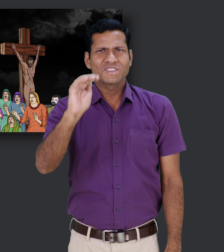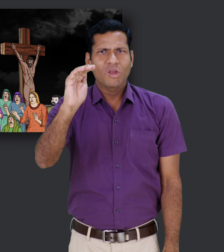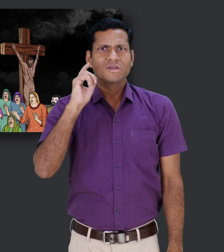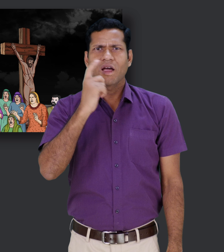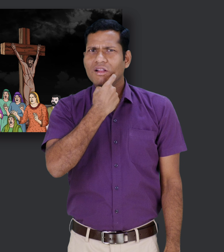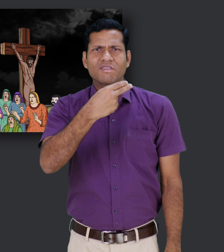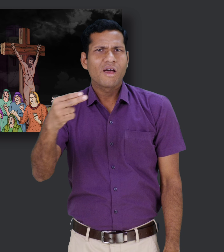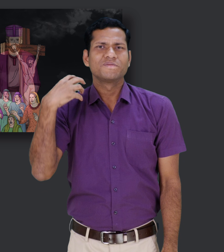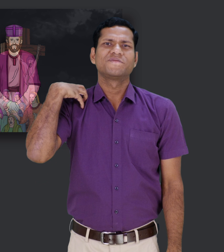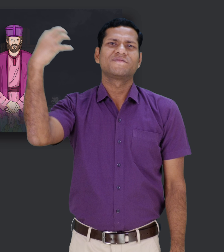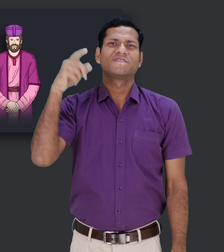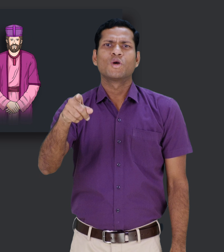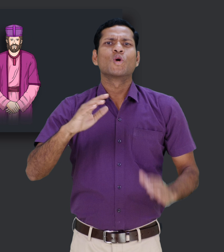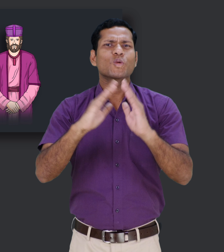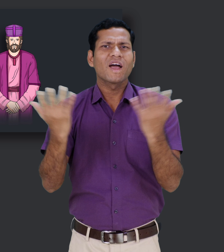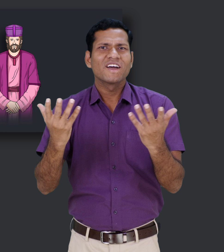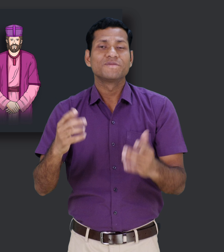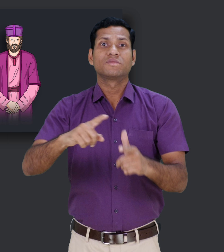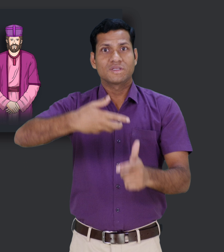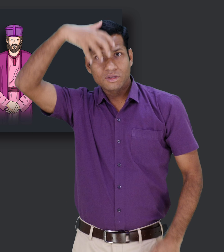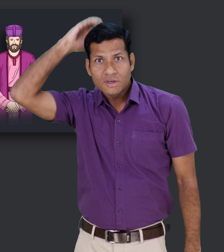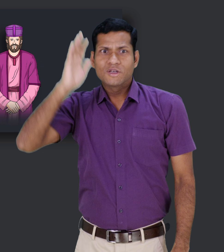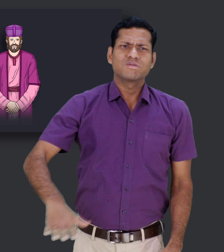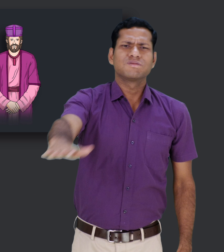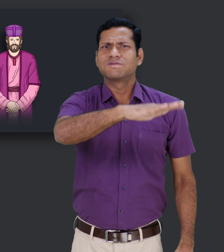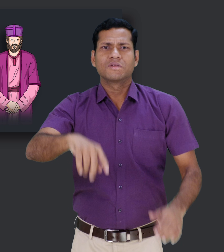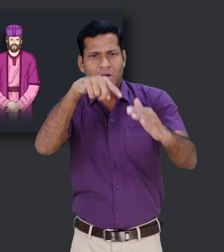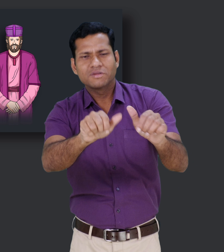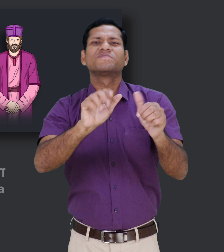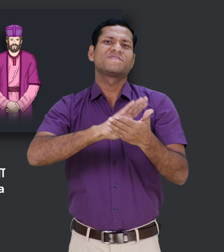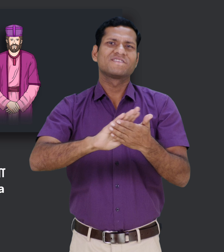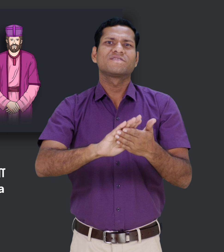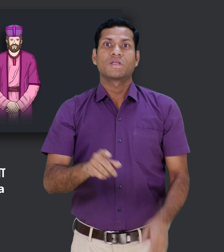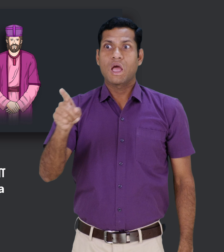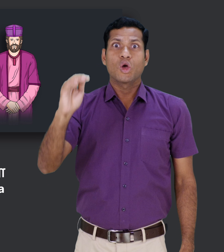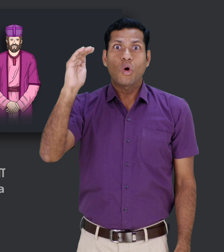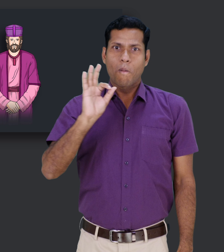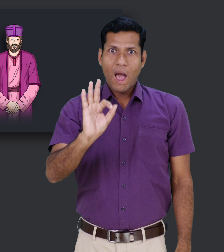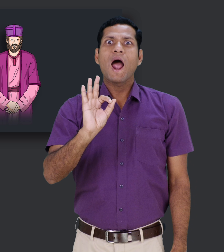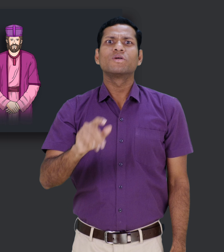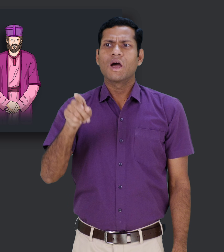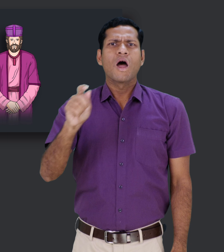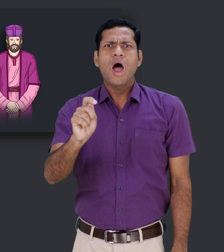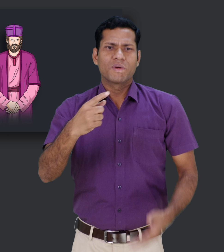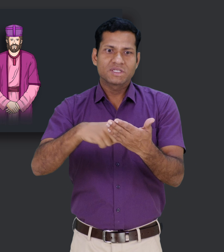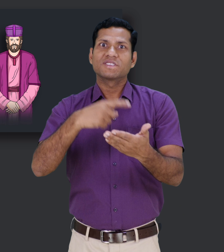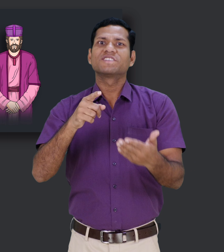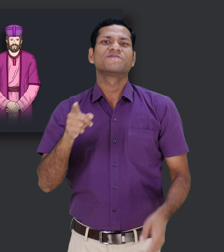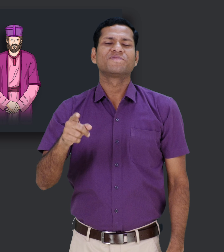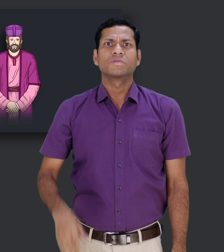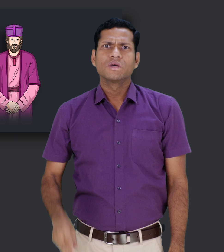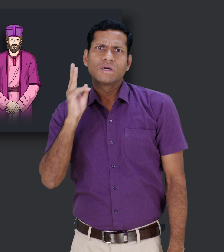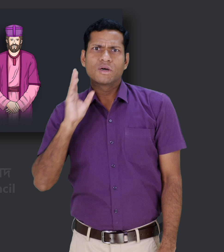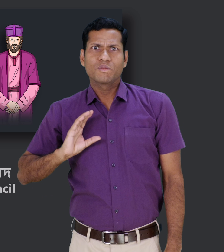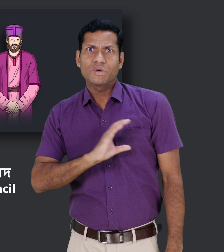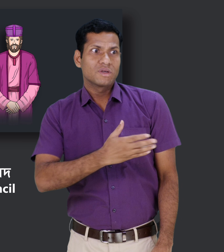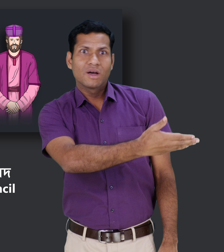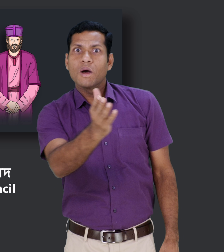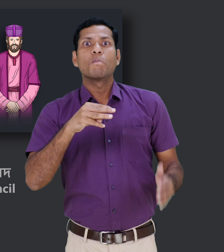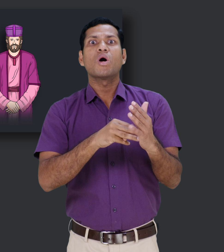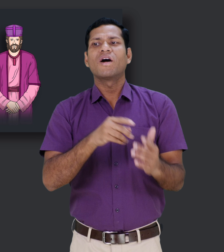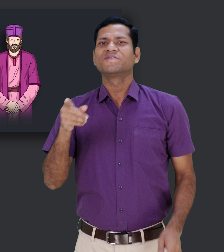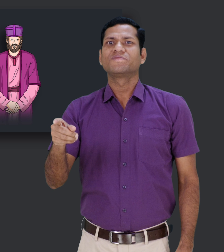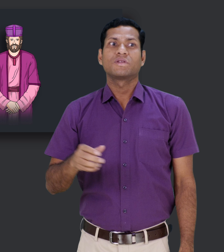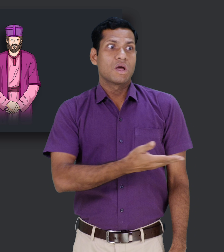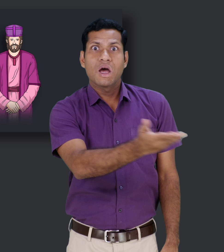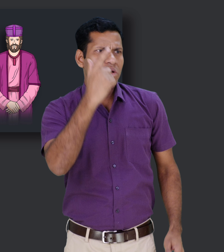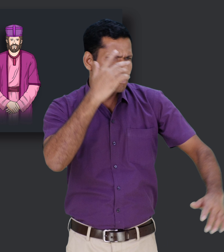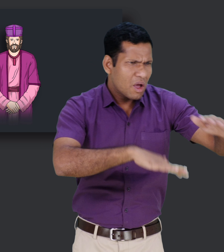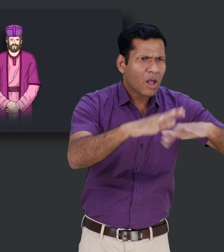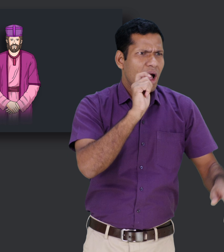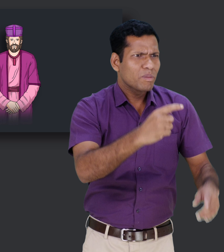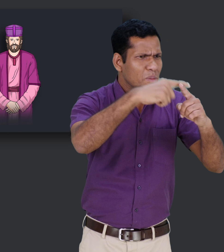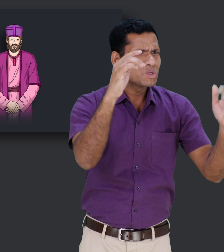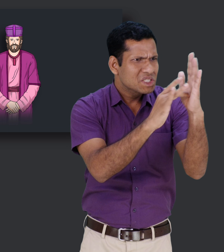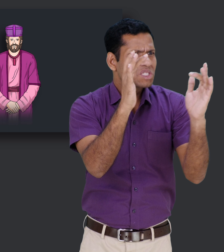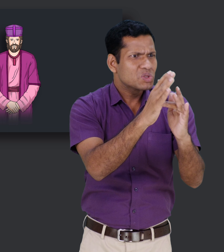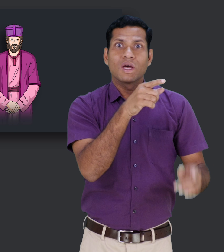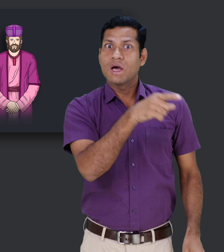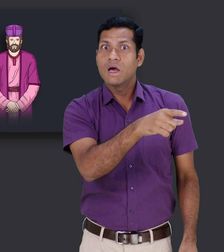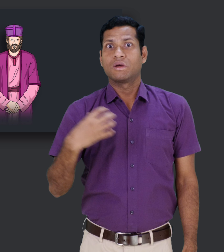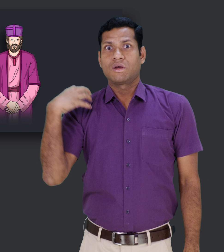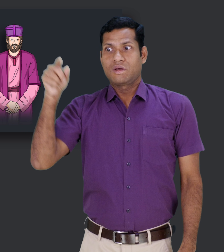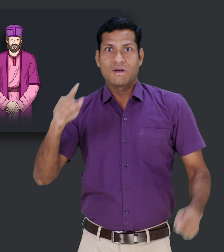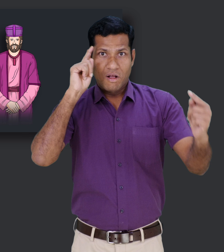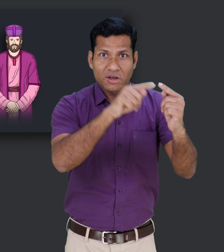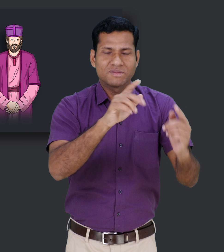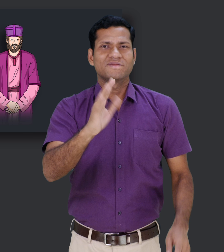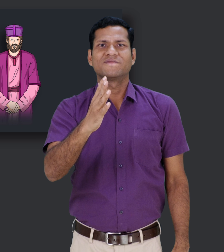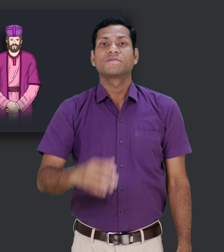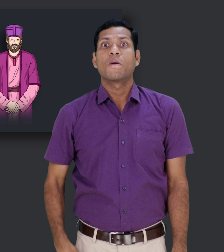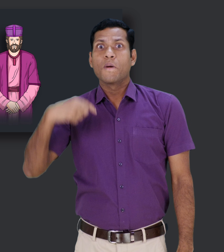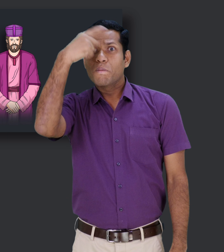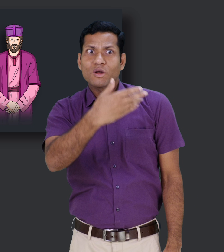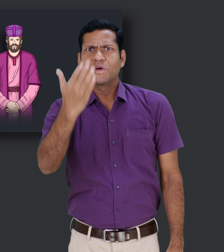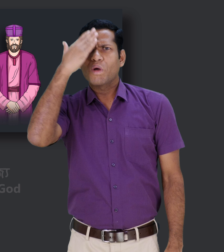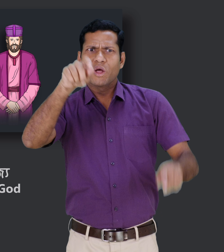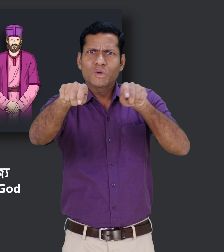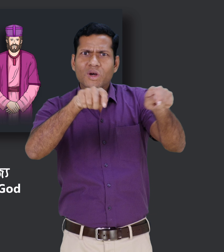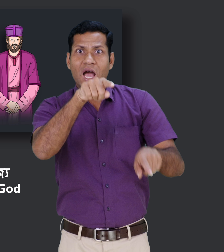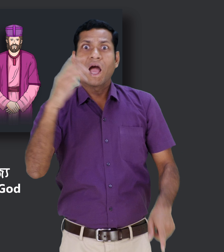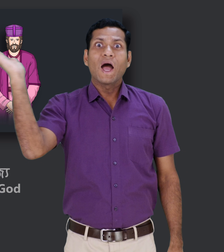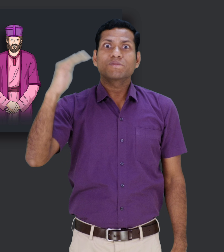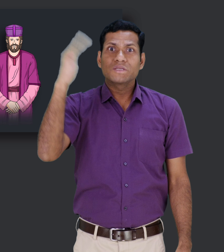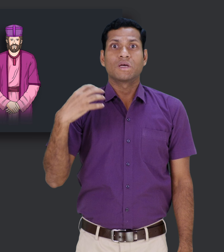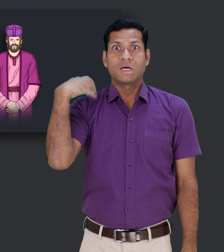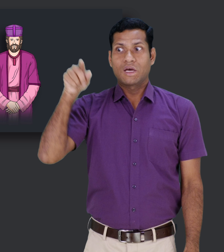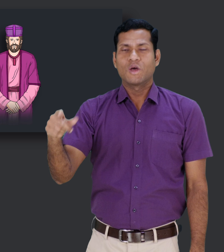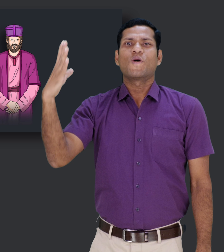Now there was a Council member named Joseph, a good and righteous man, who had not consented to their decision or action.